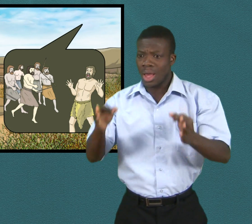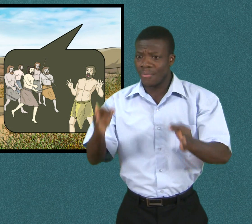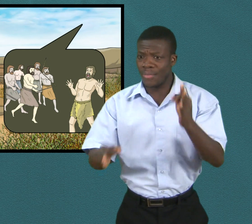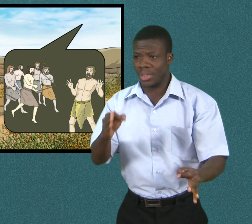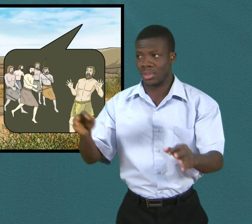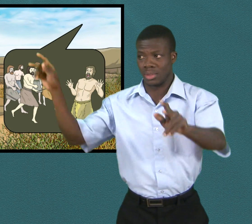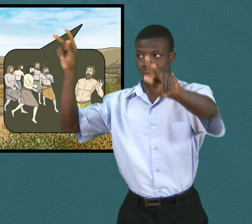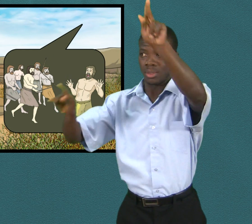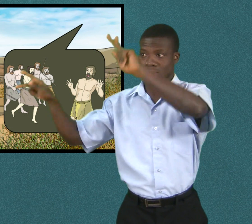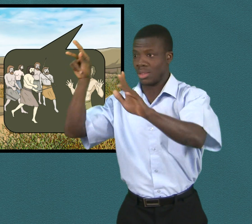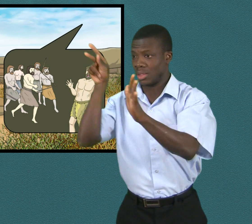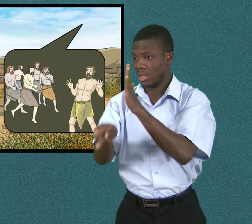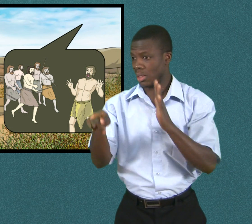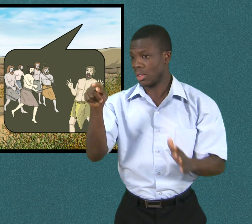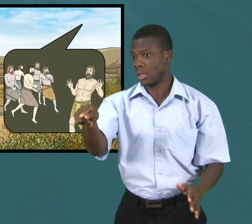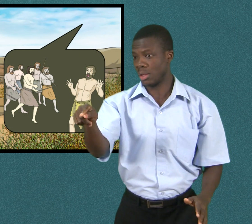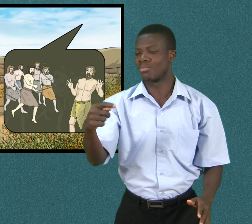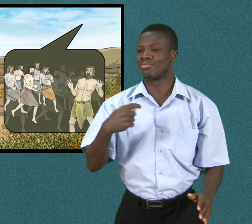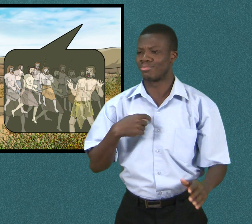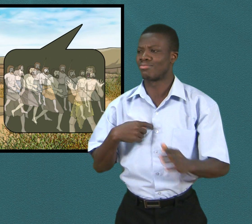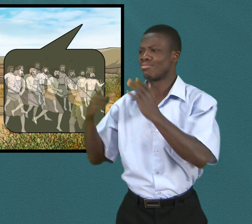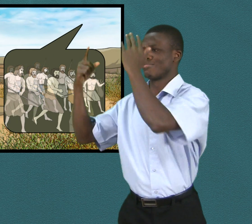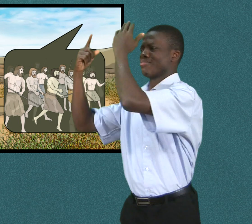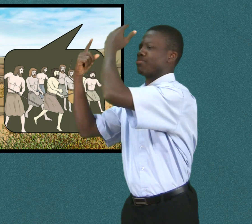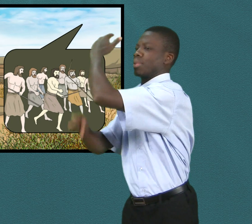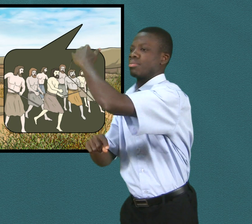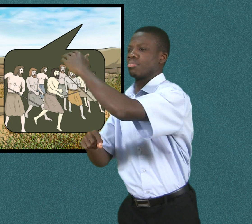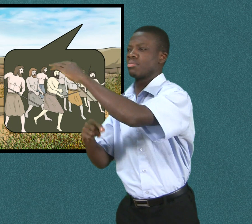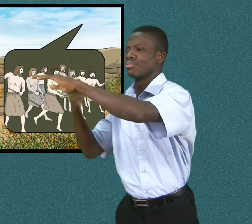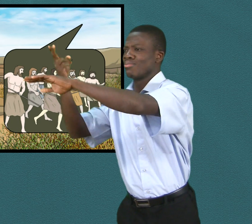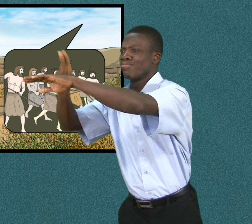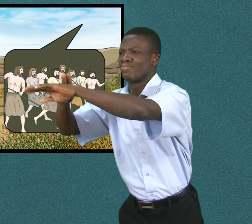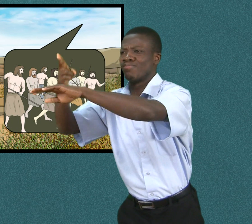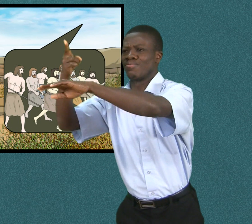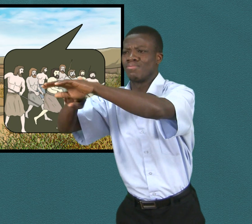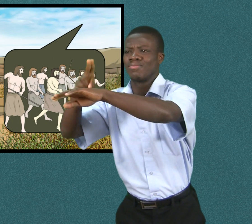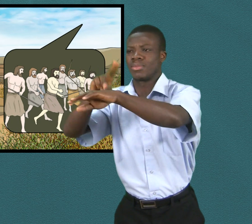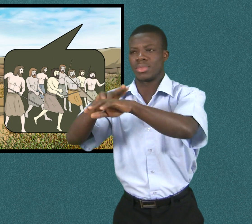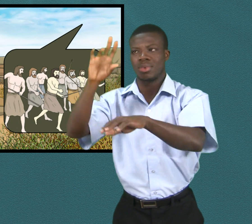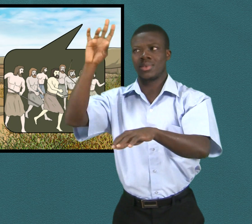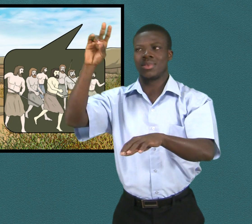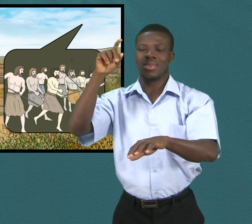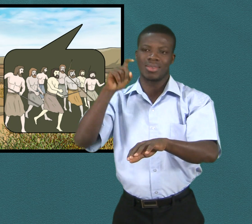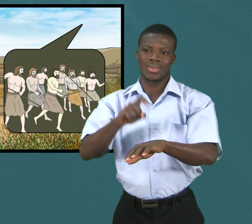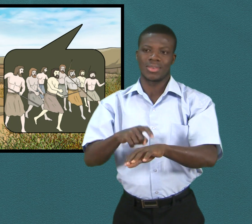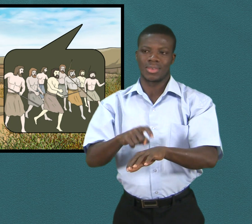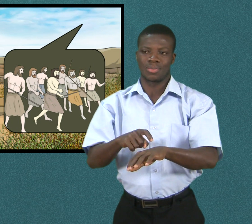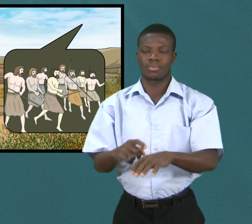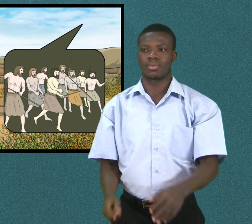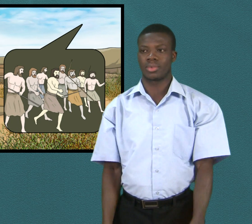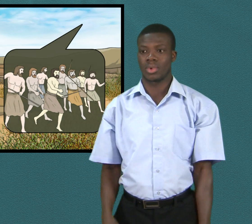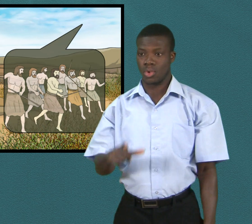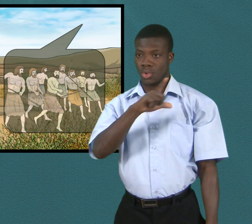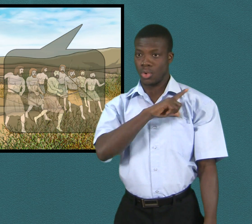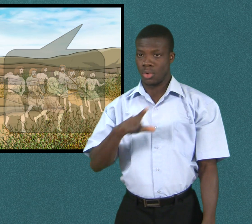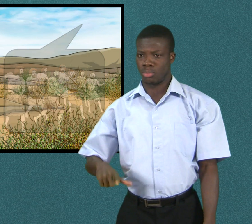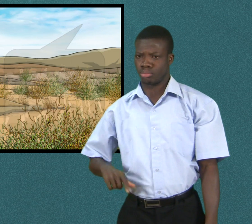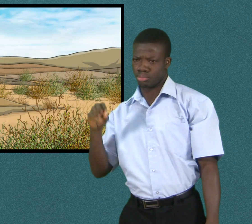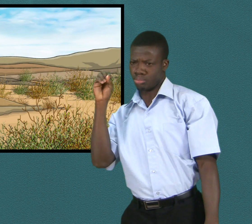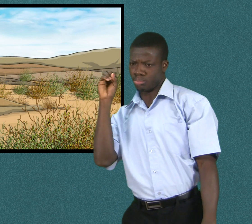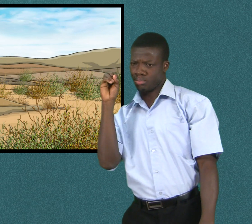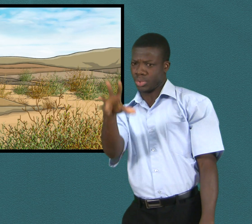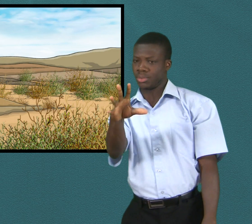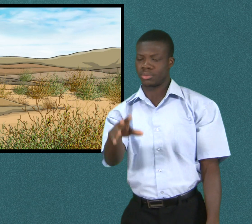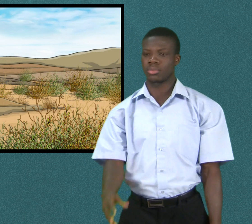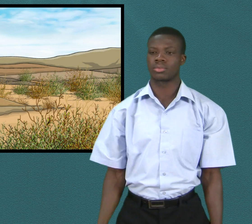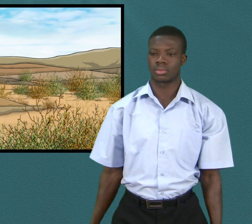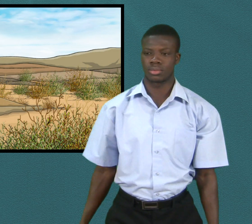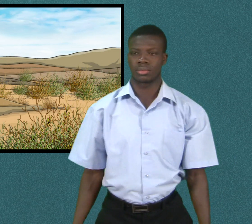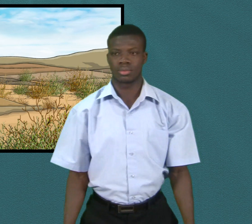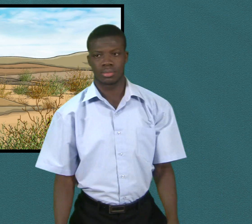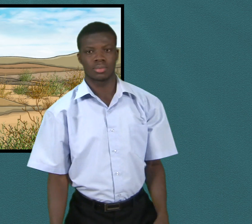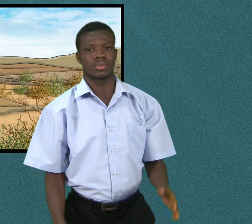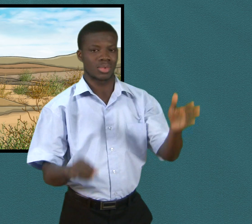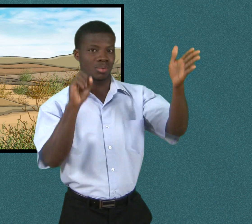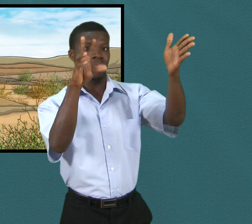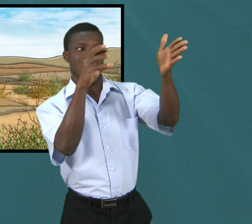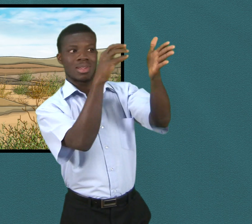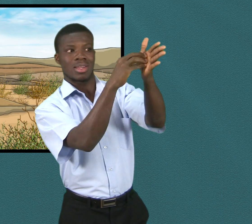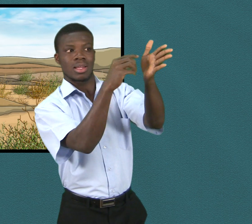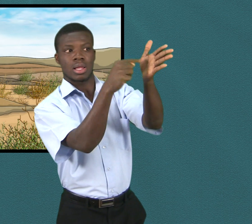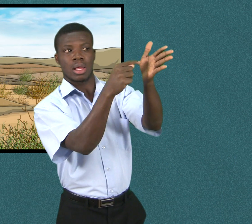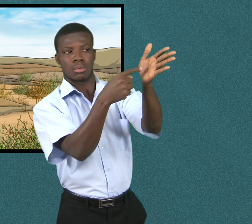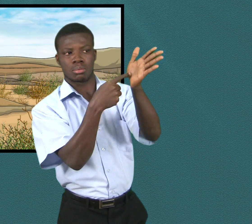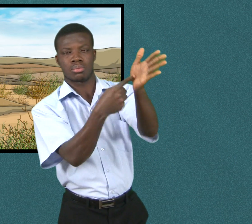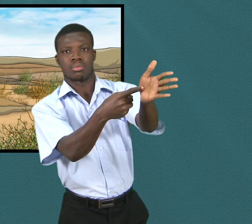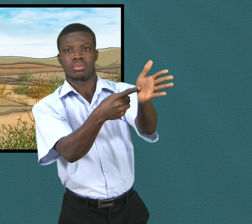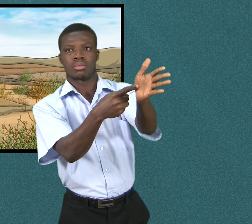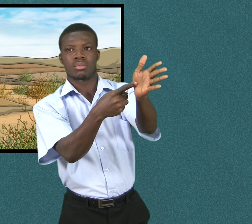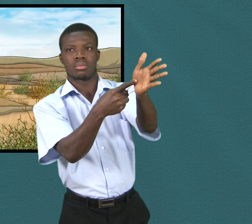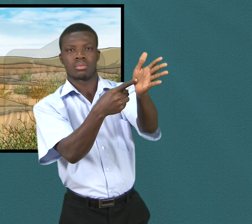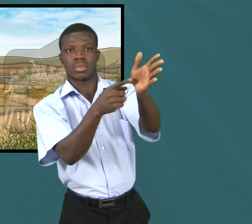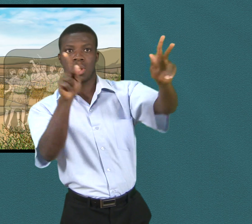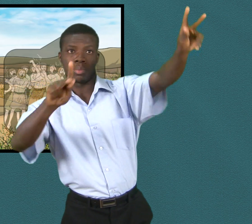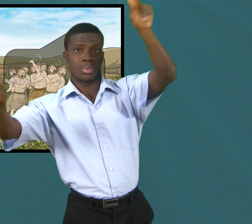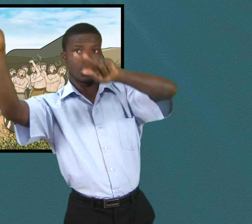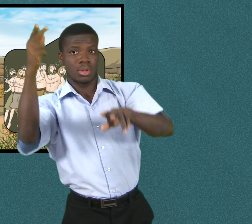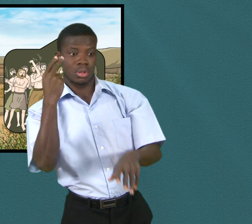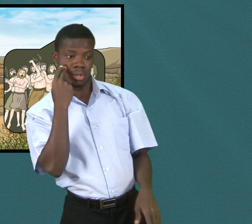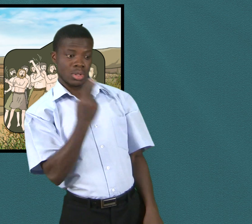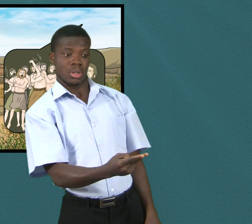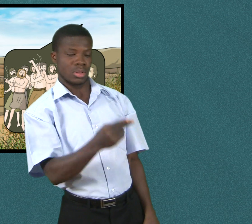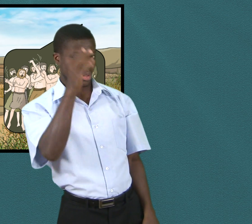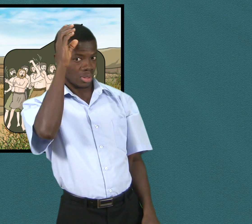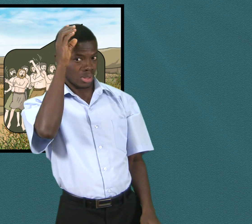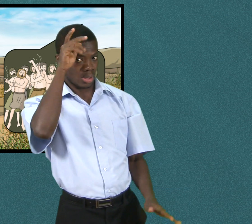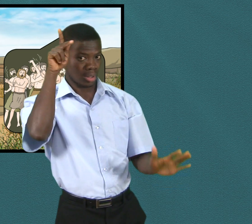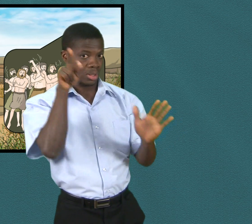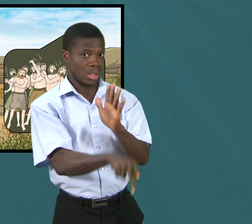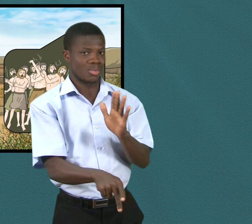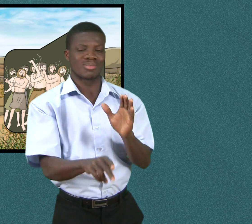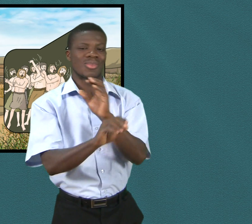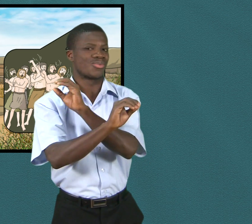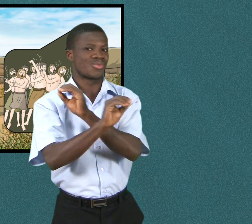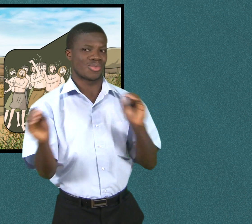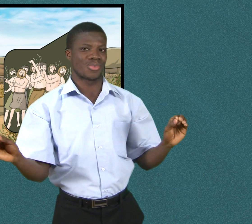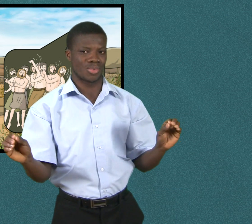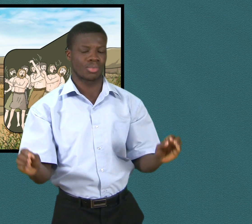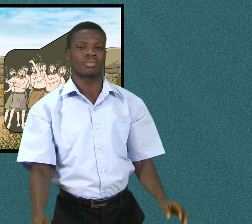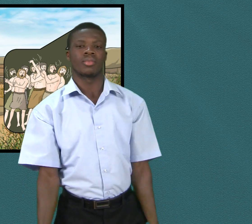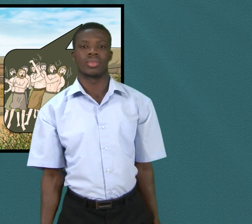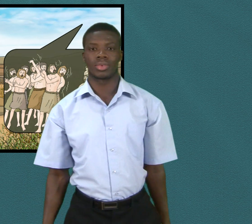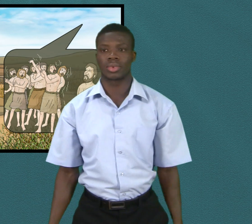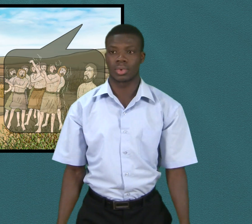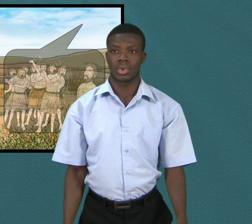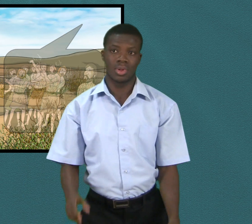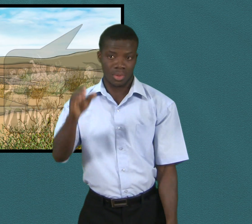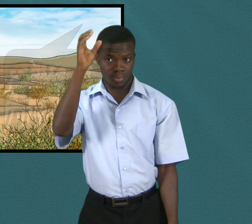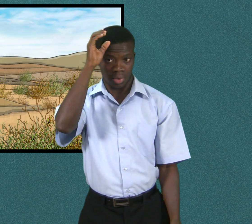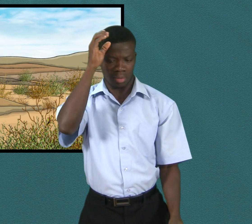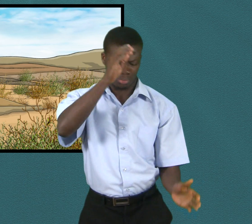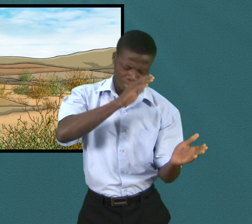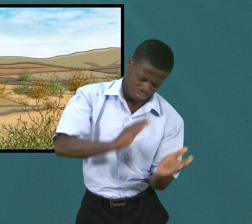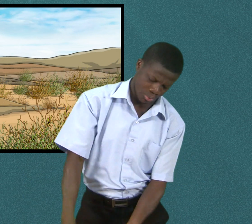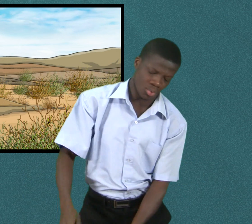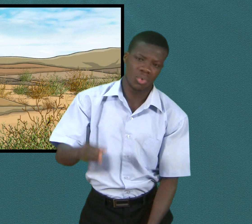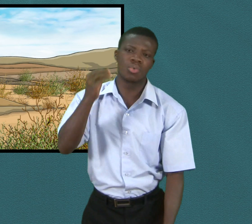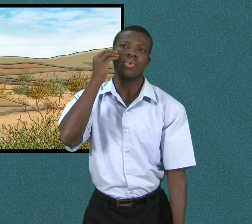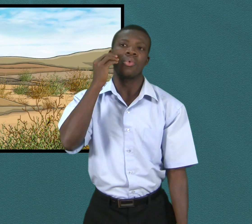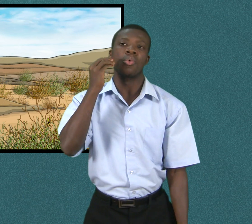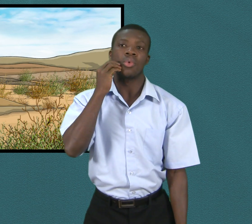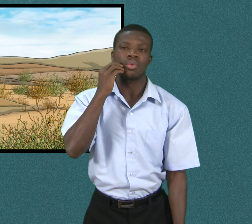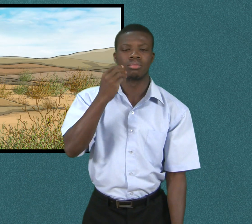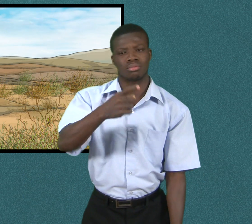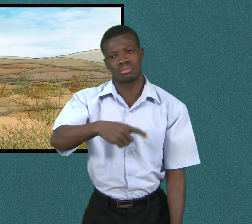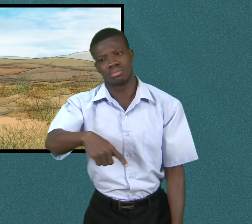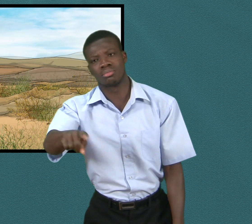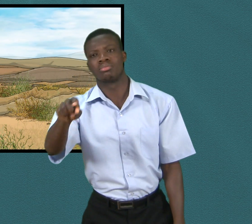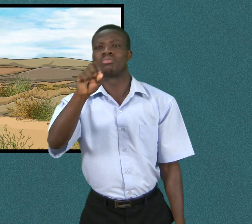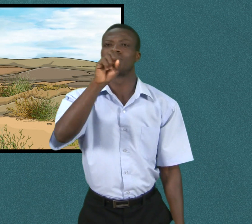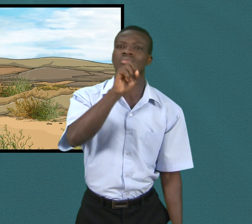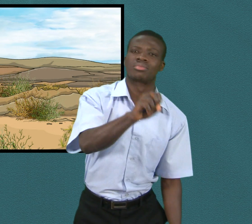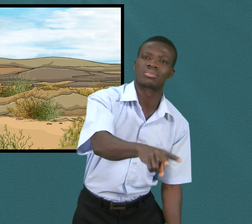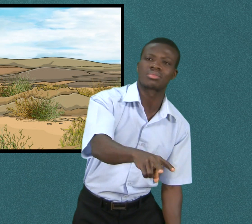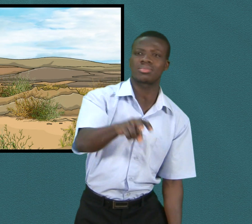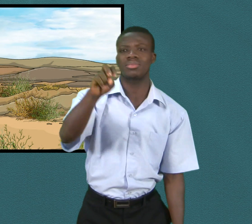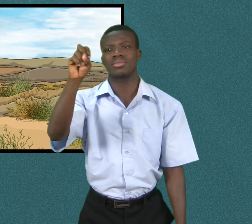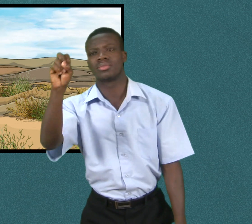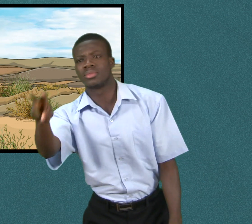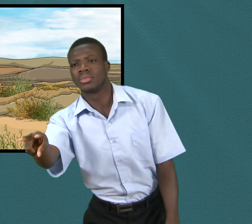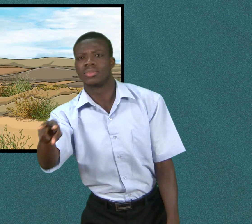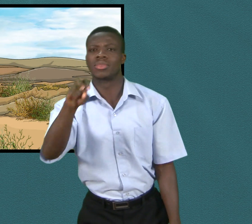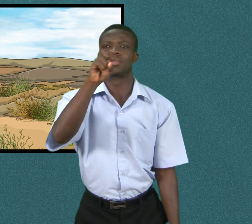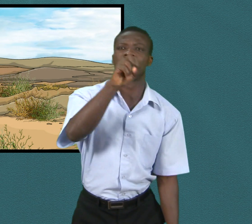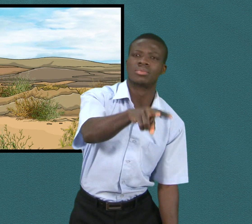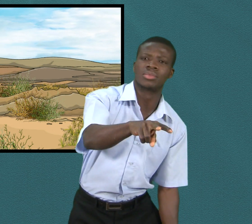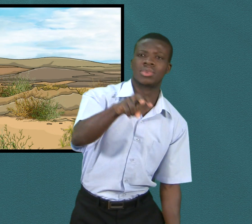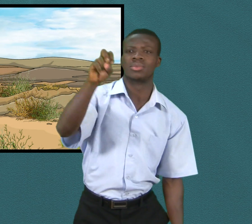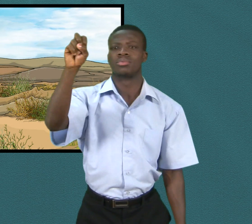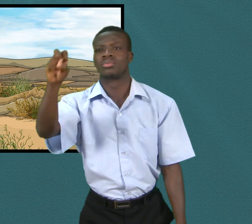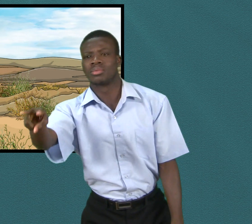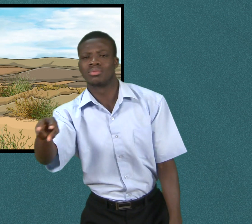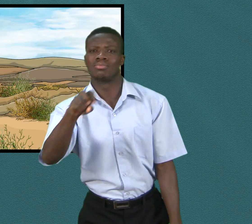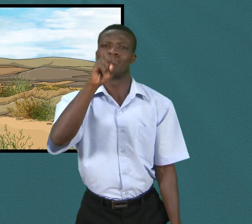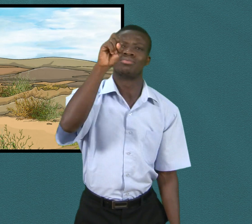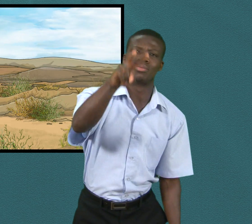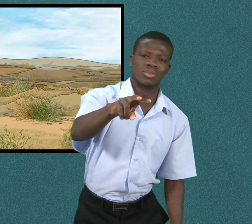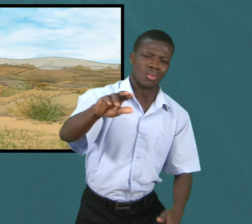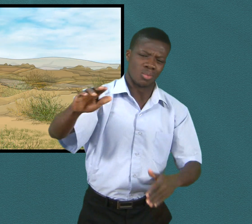“If anyone slays Cain, then Cain will be avenged sevenfold.” And the LORD placed a mark on Cain, so that no one who found him would kill him.